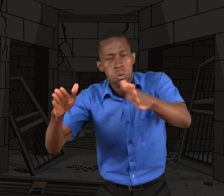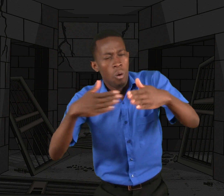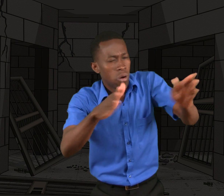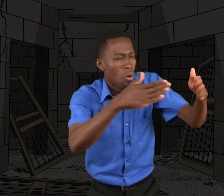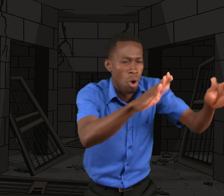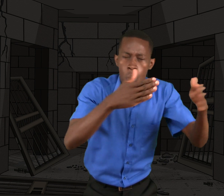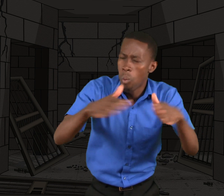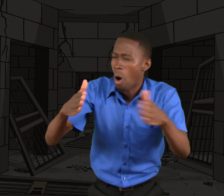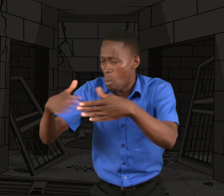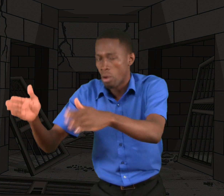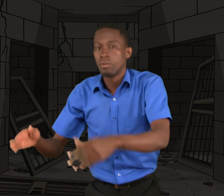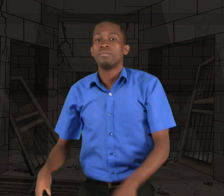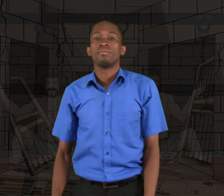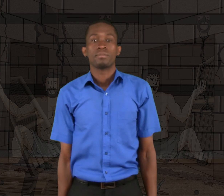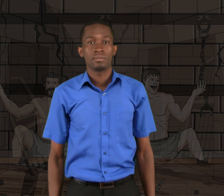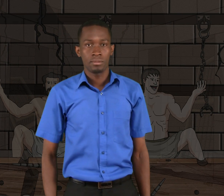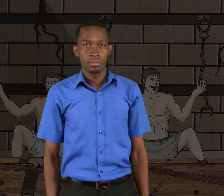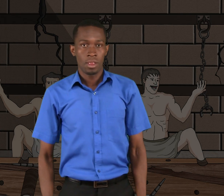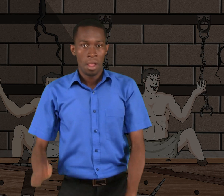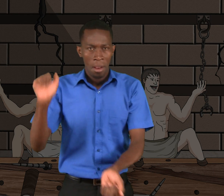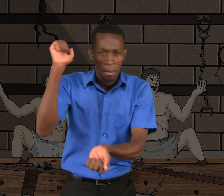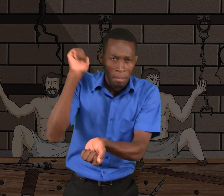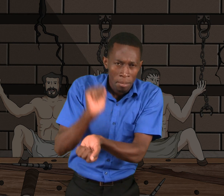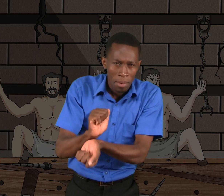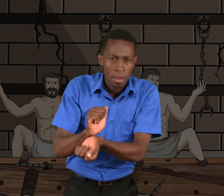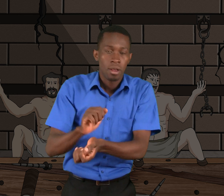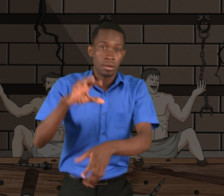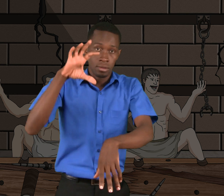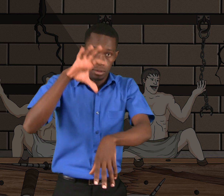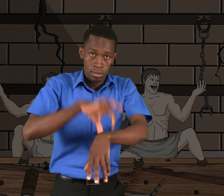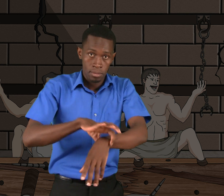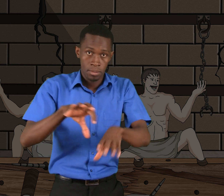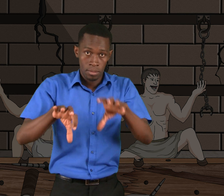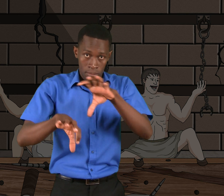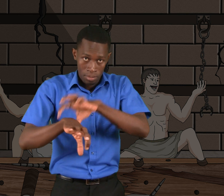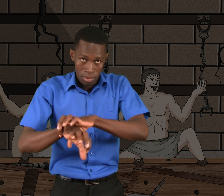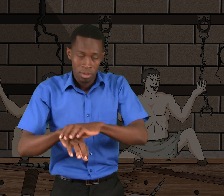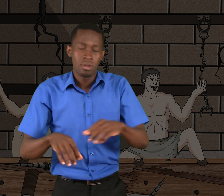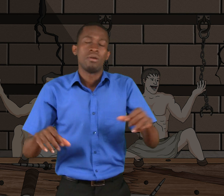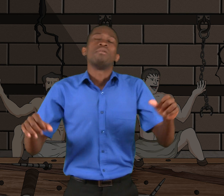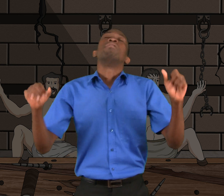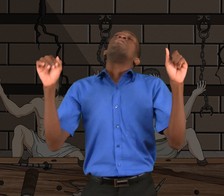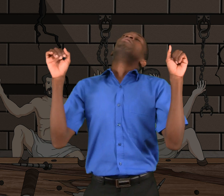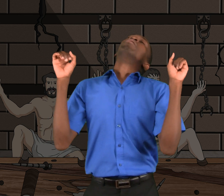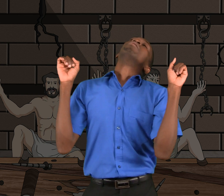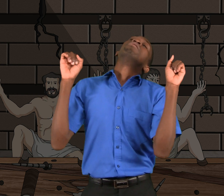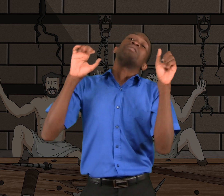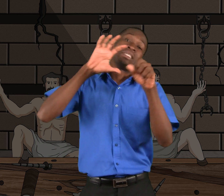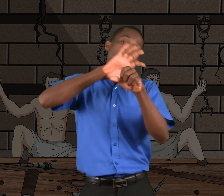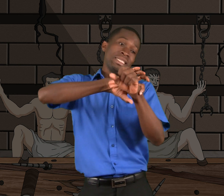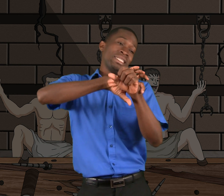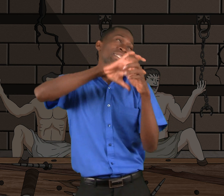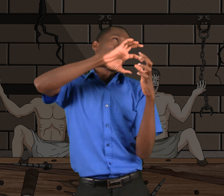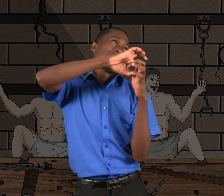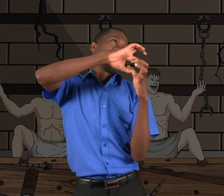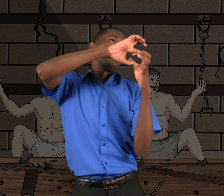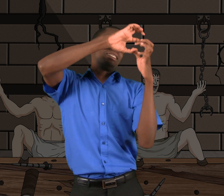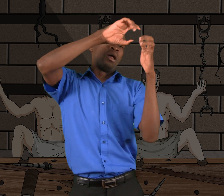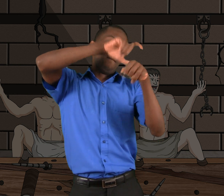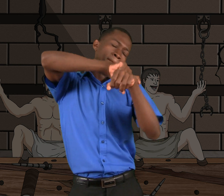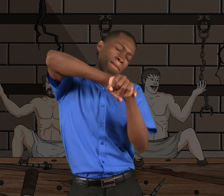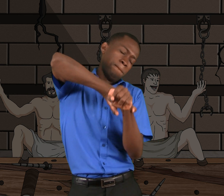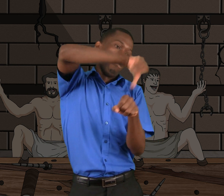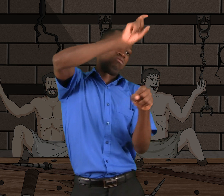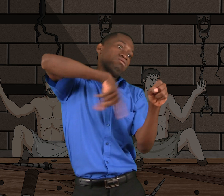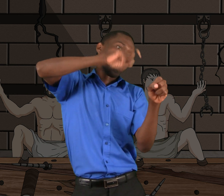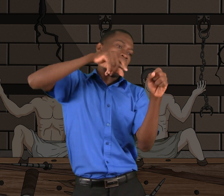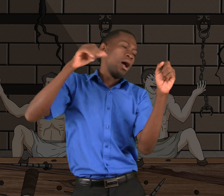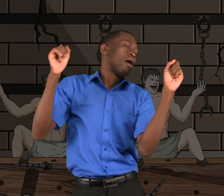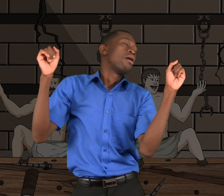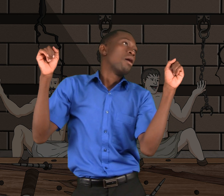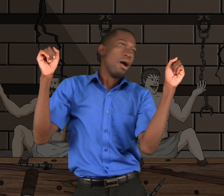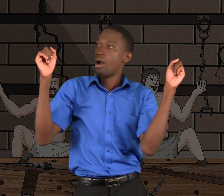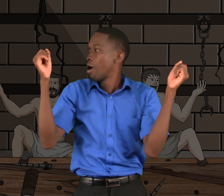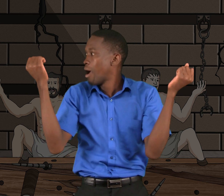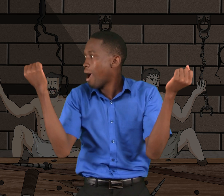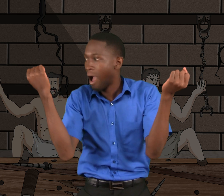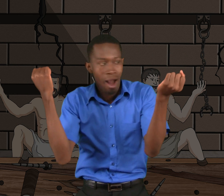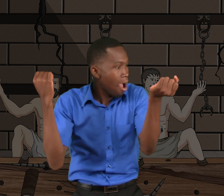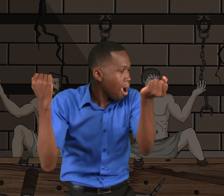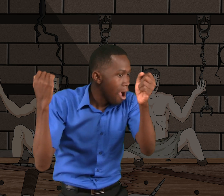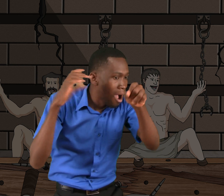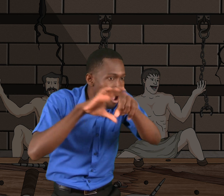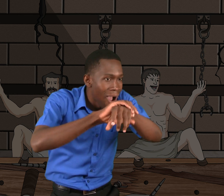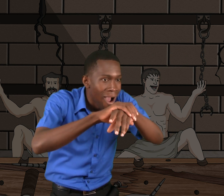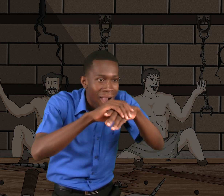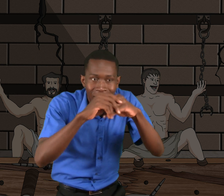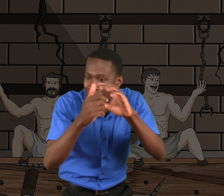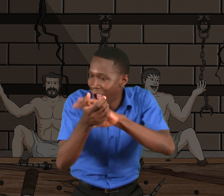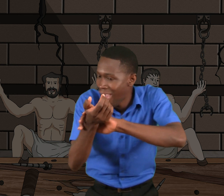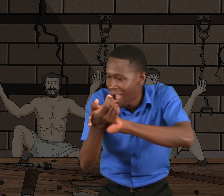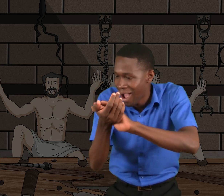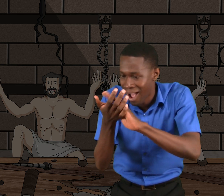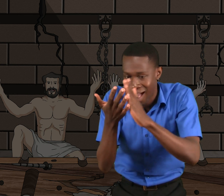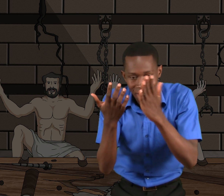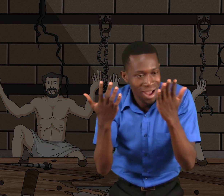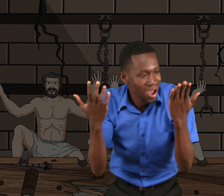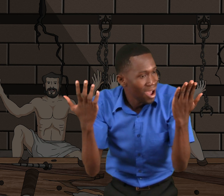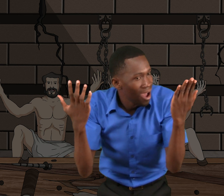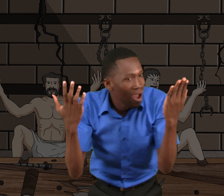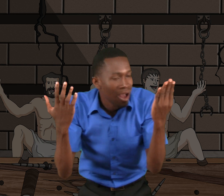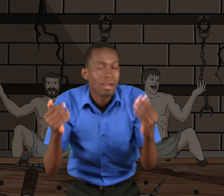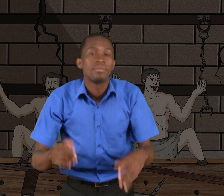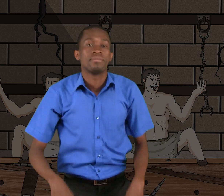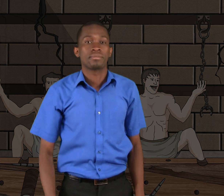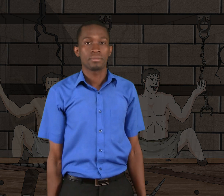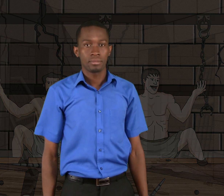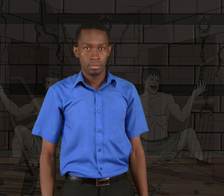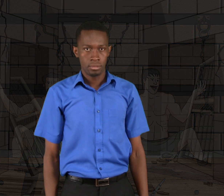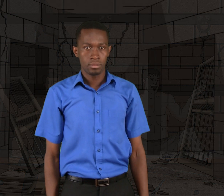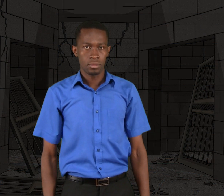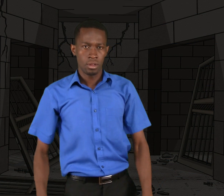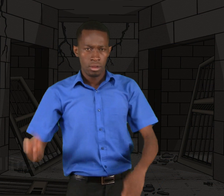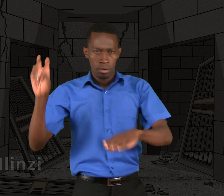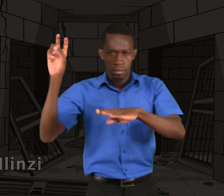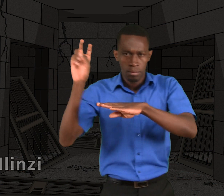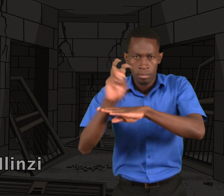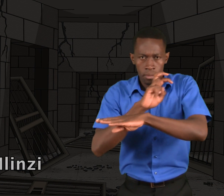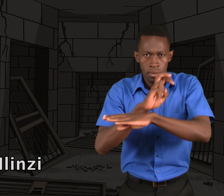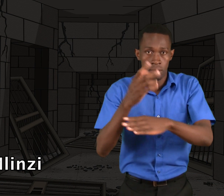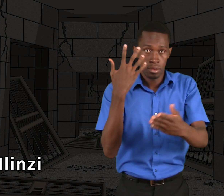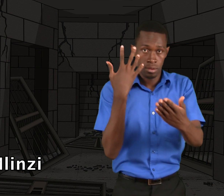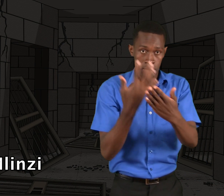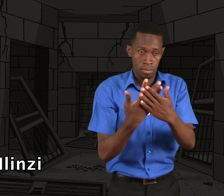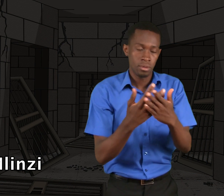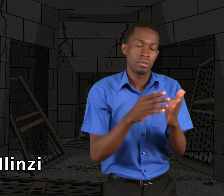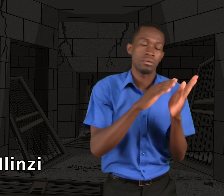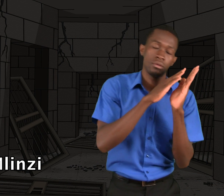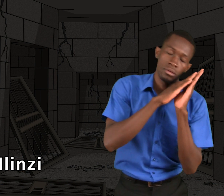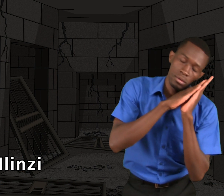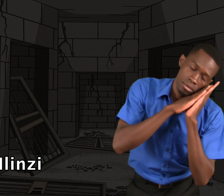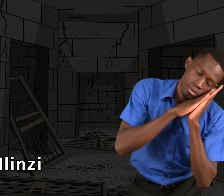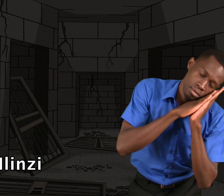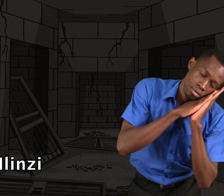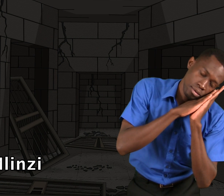At once all the doors flew open and everyone’s chains came loose.